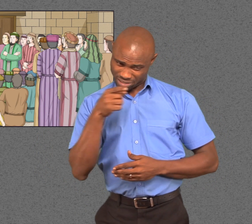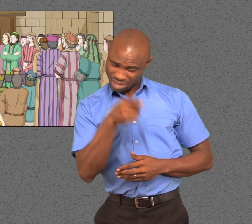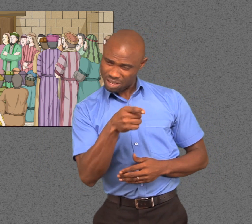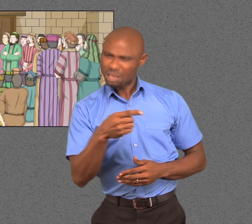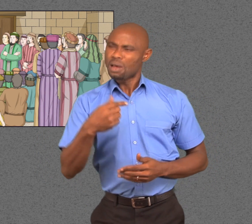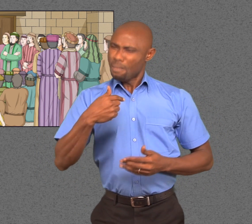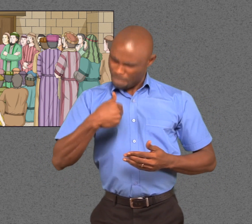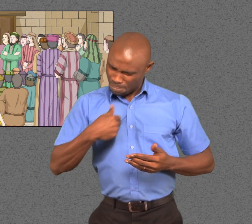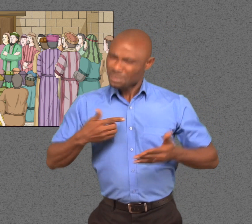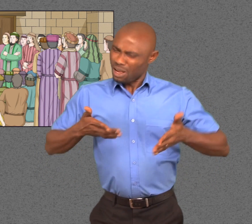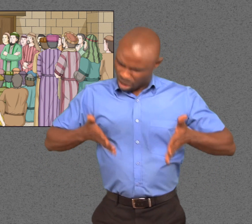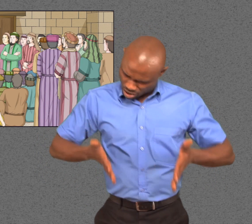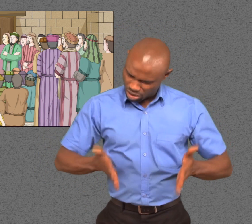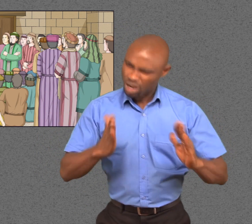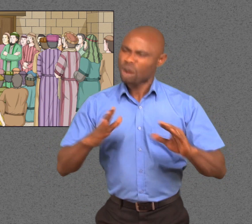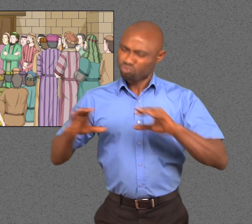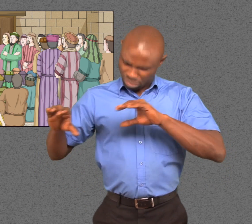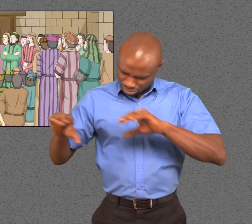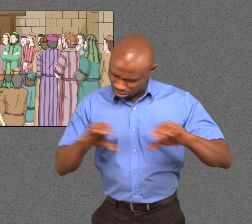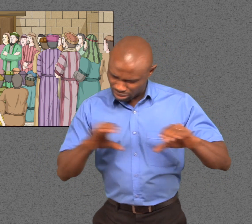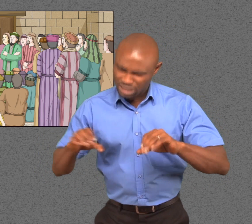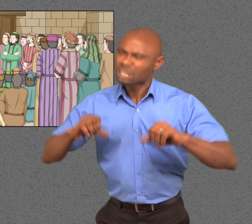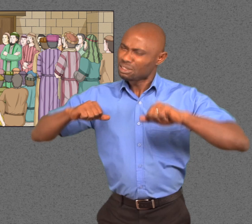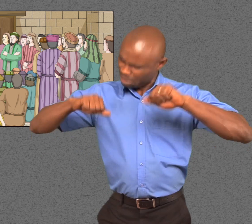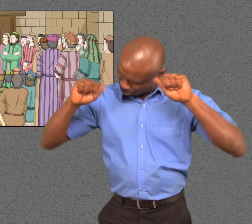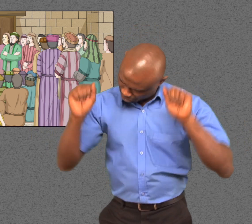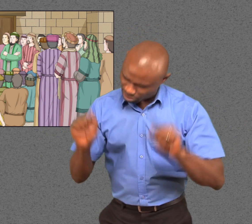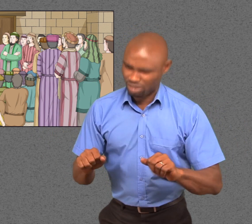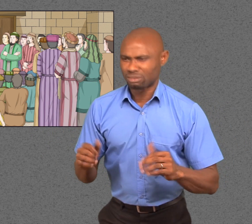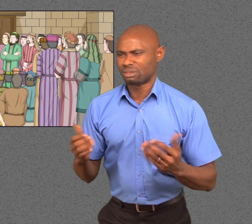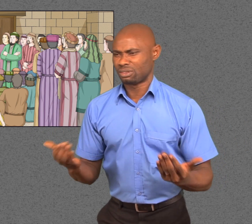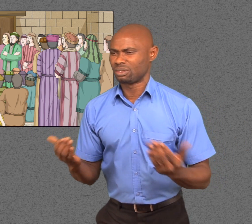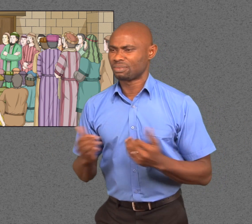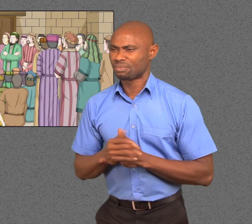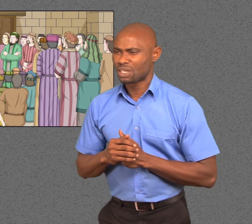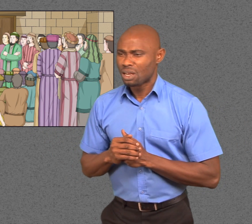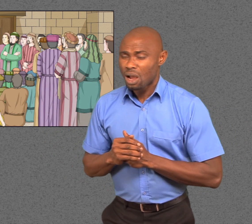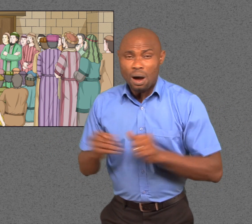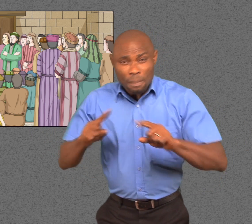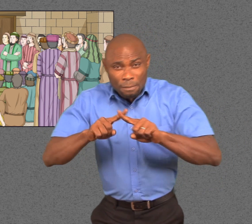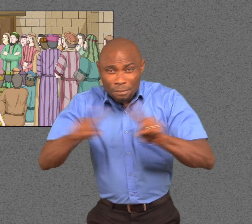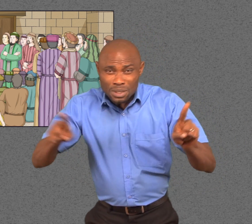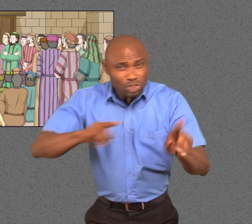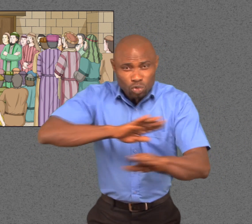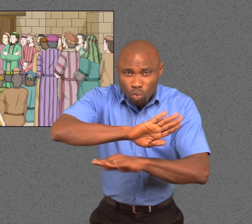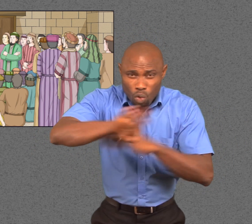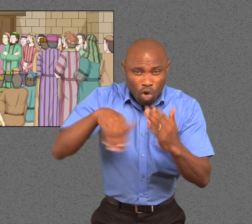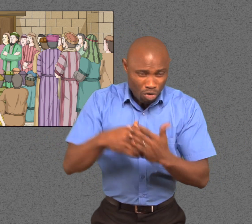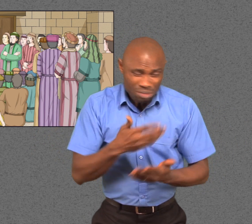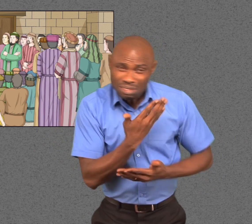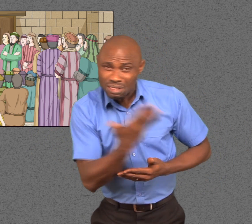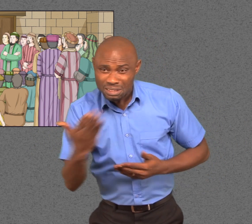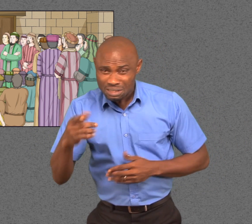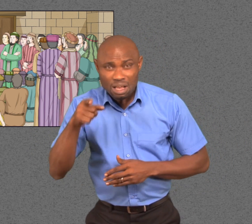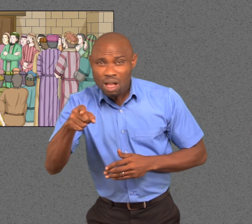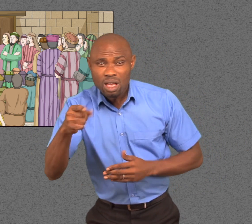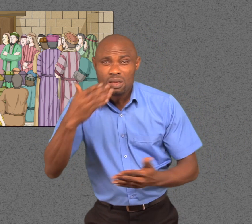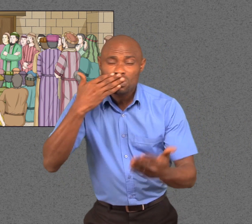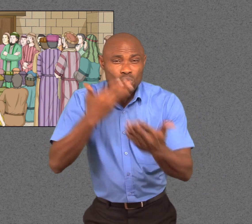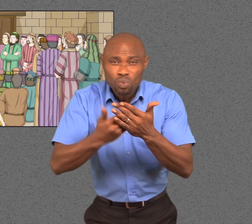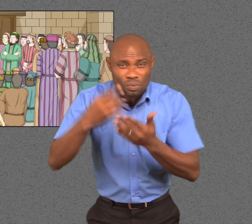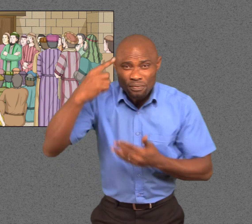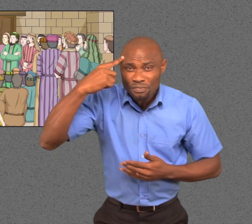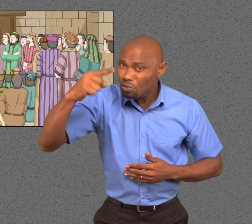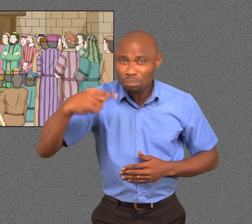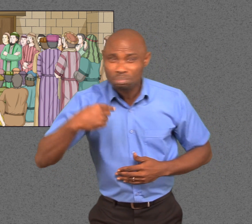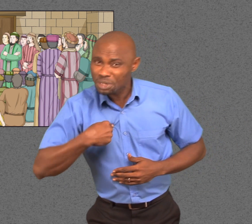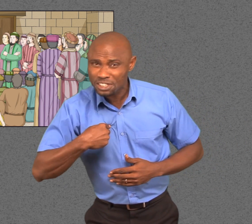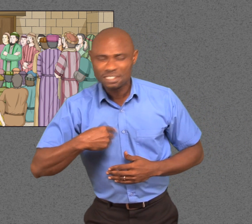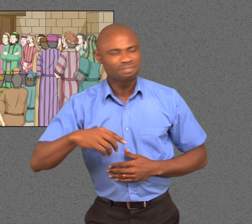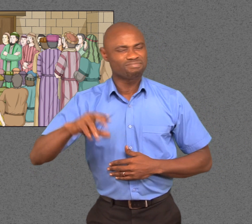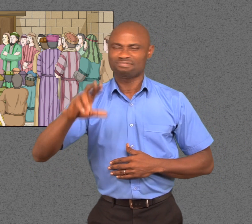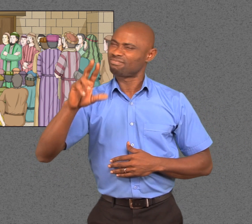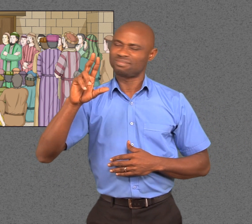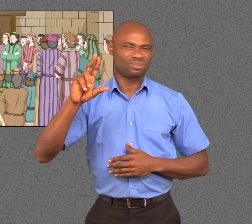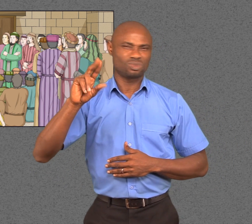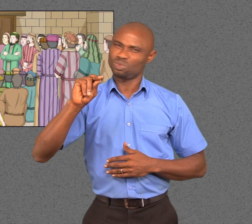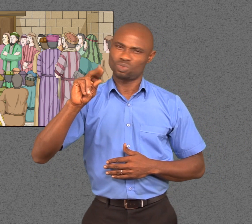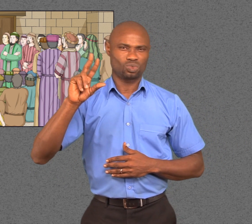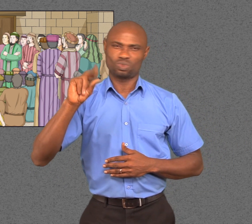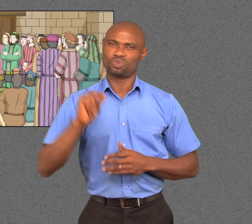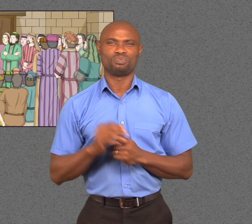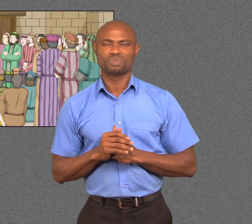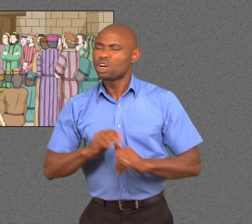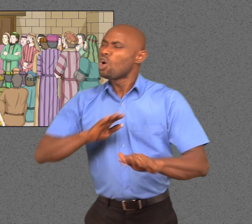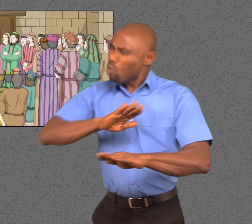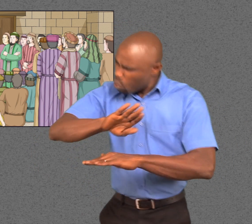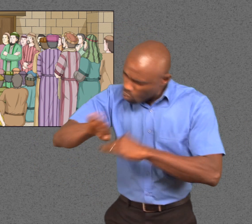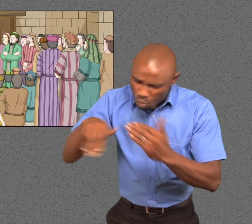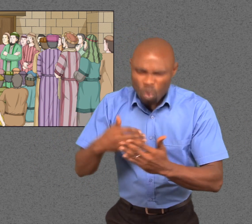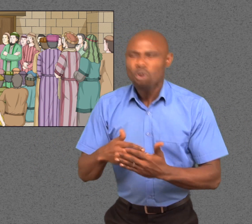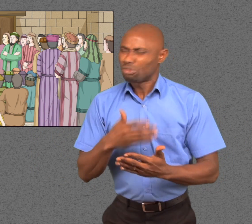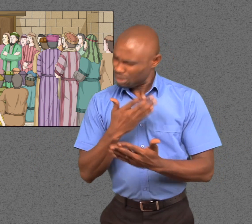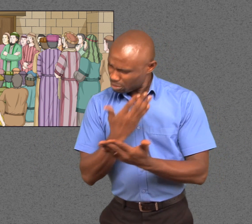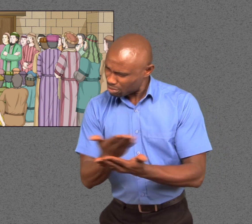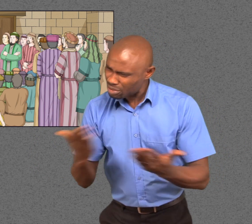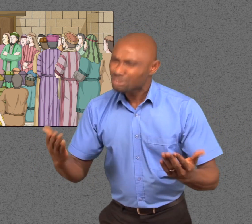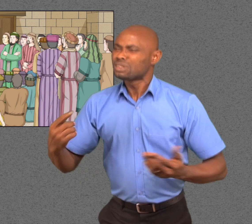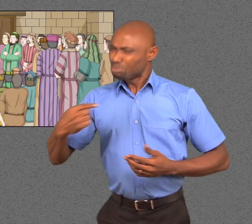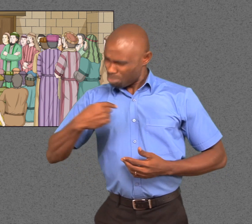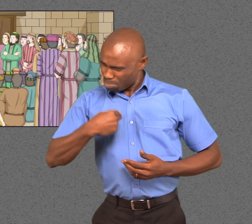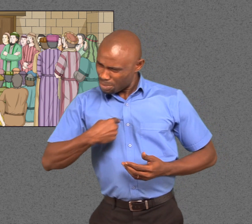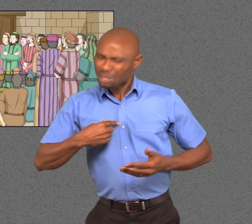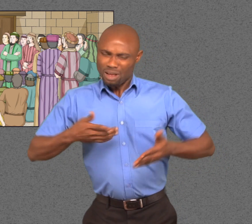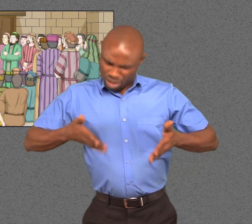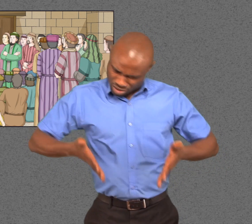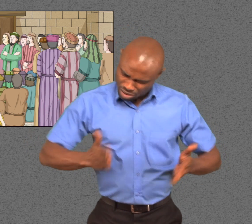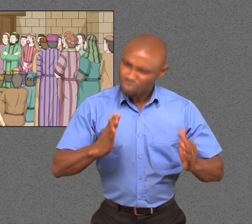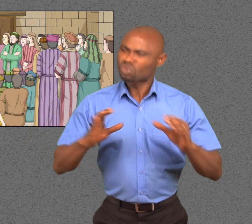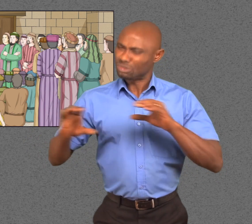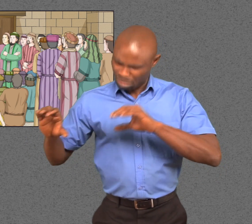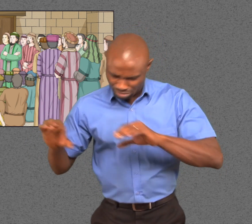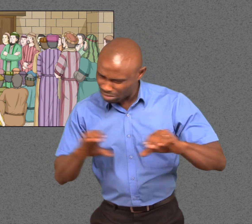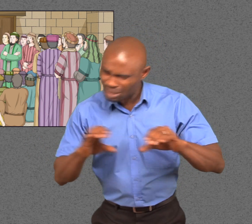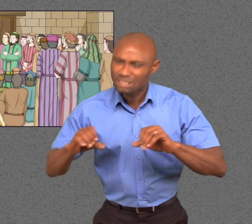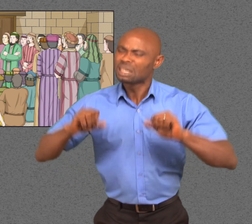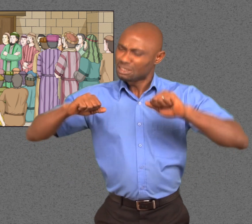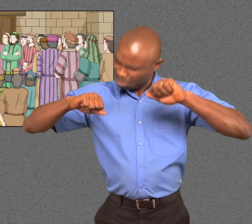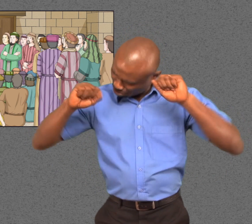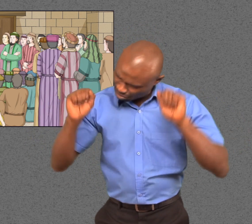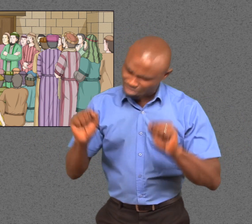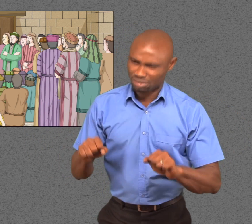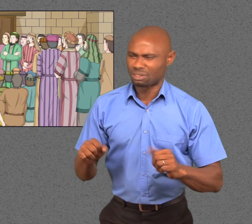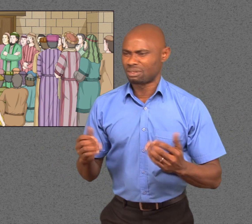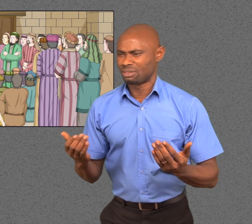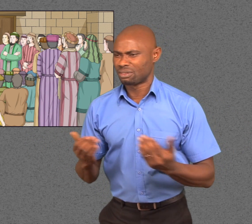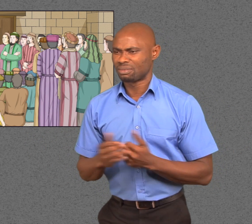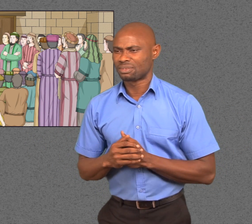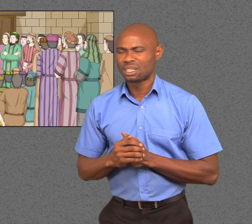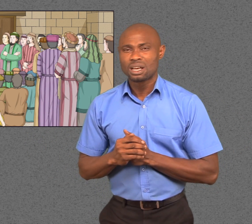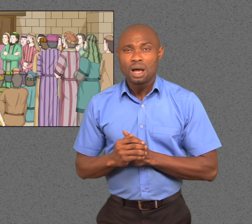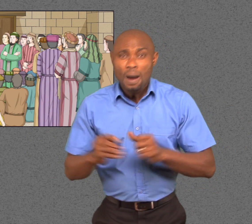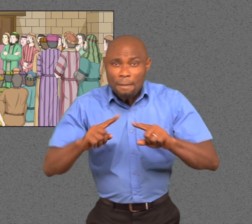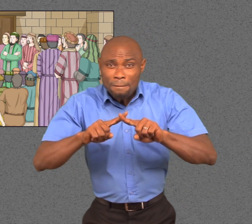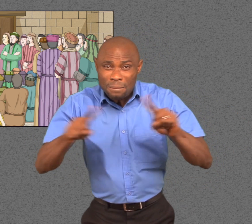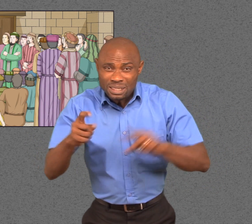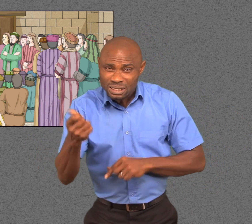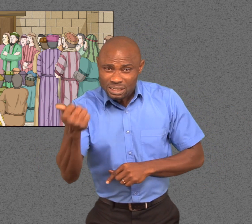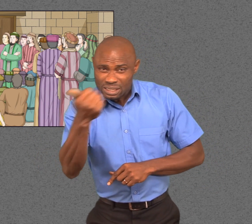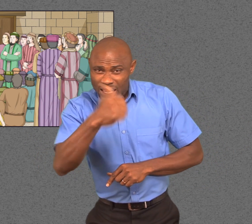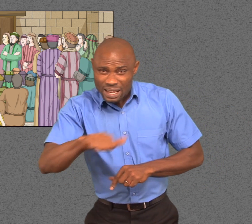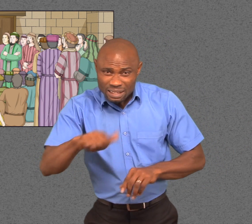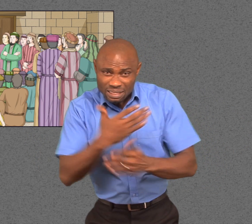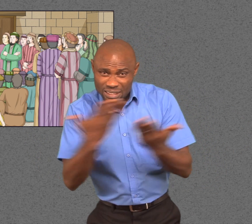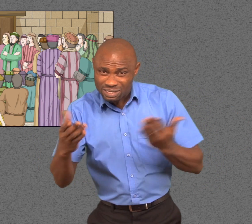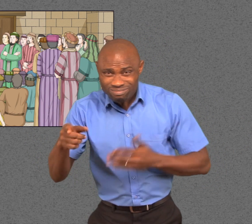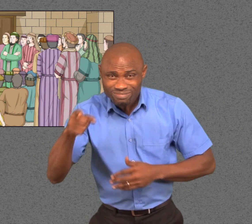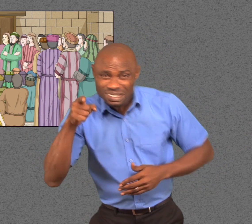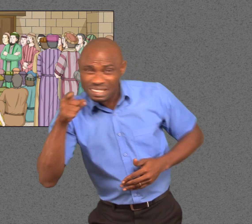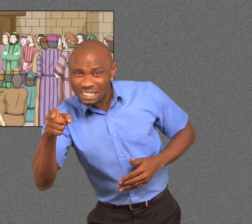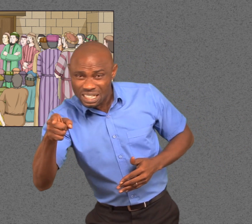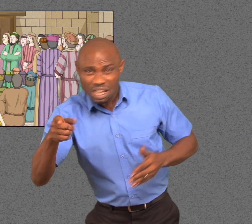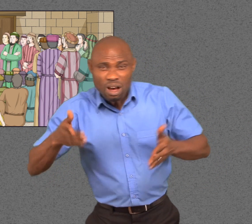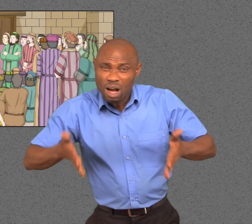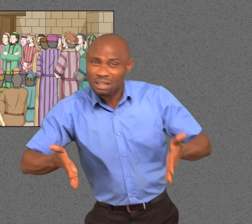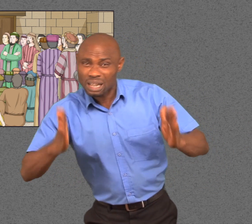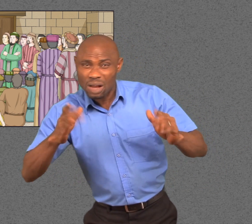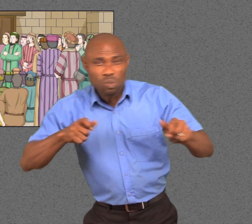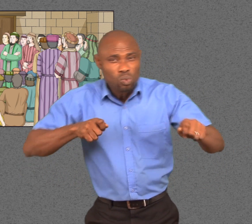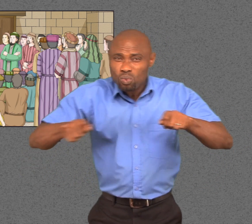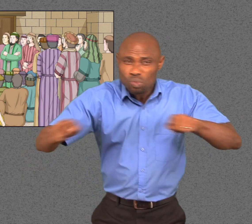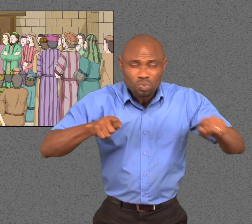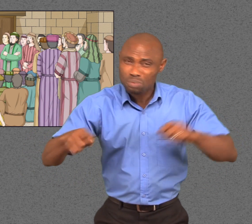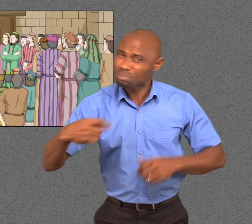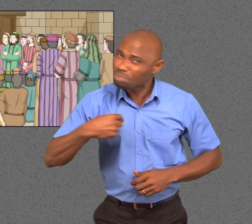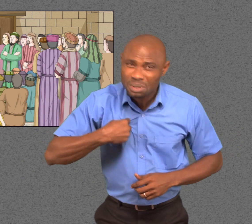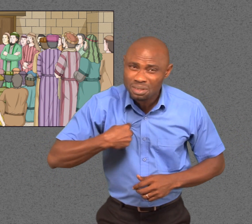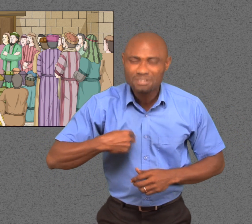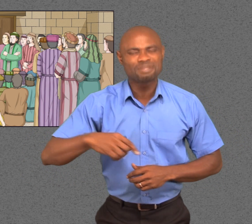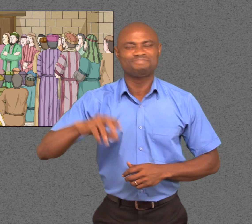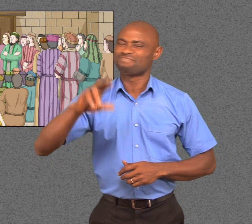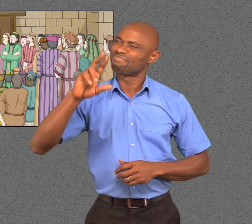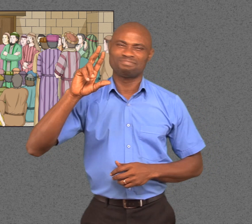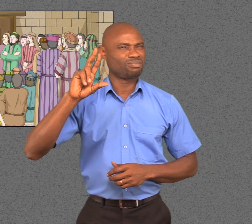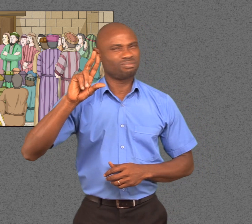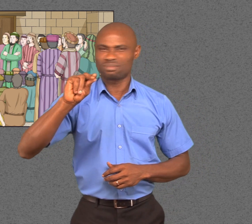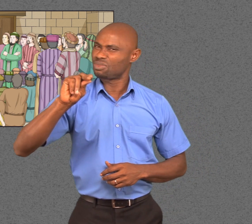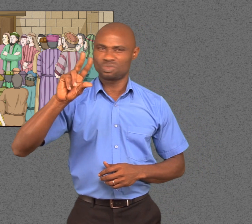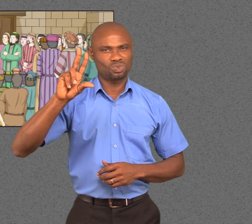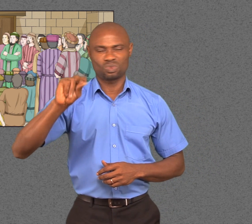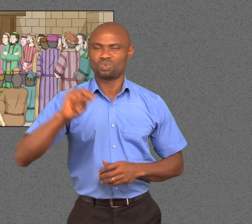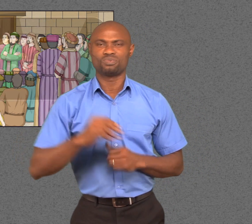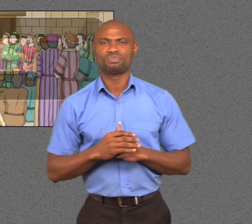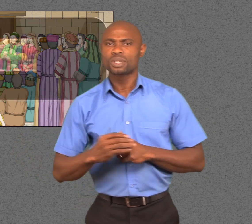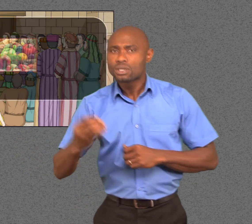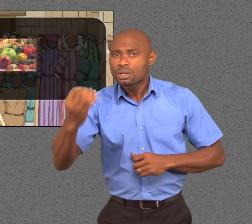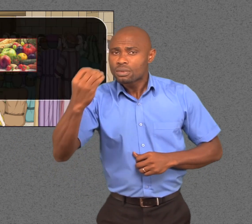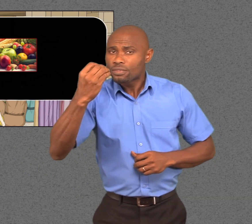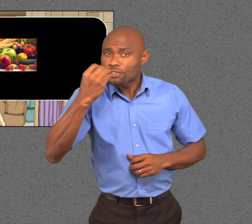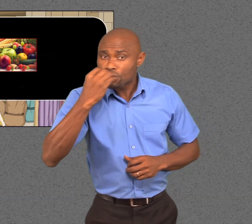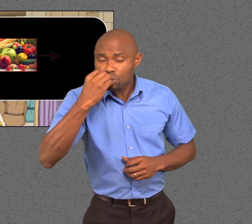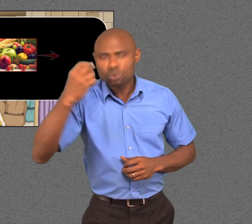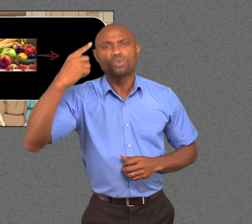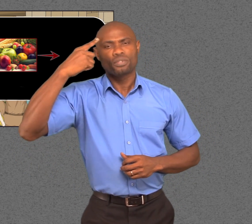“Everything is permissible for me,” but I will not be mastered by anything.